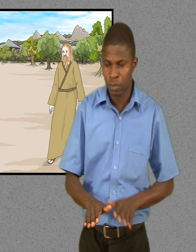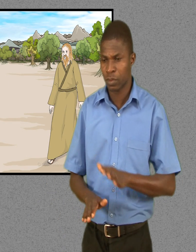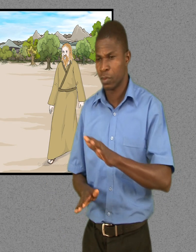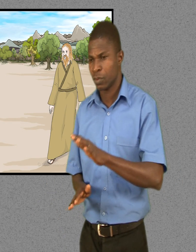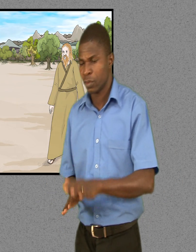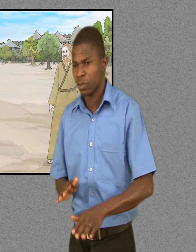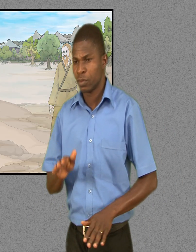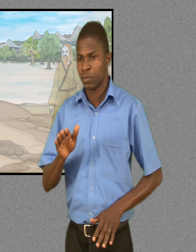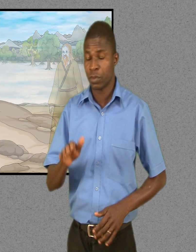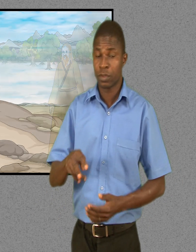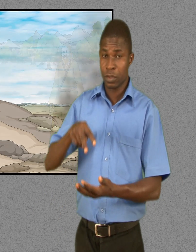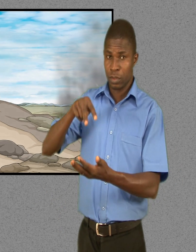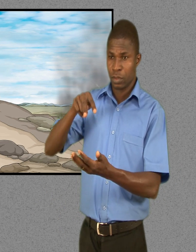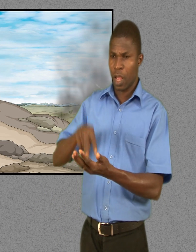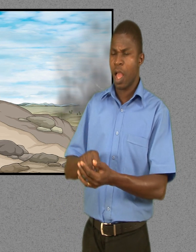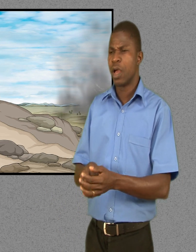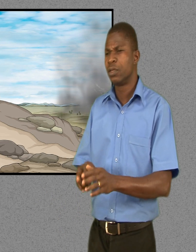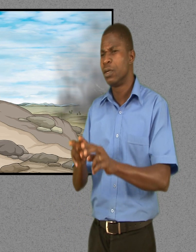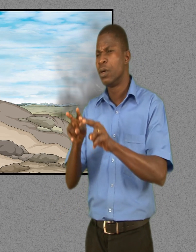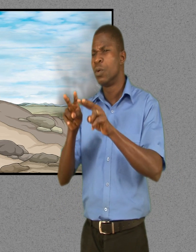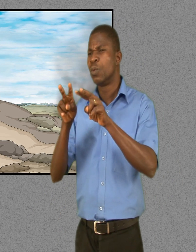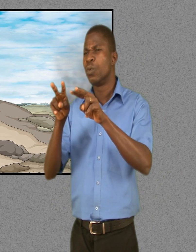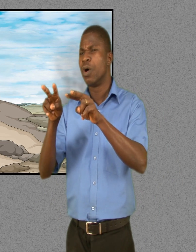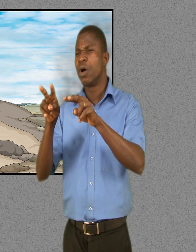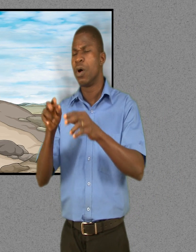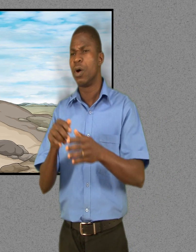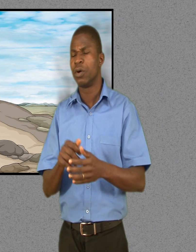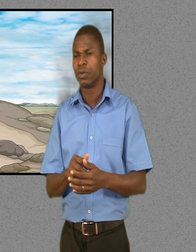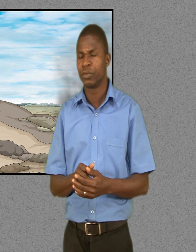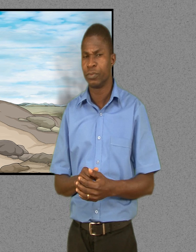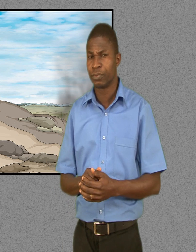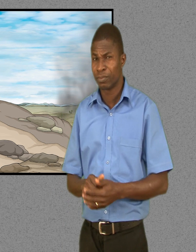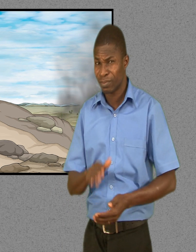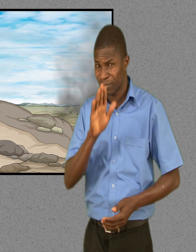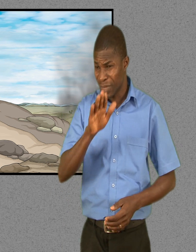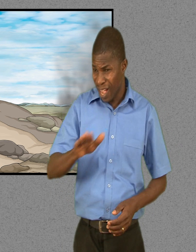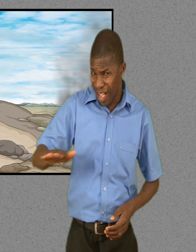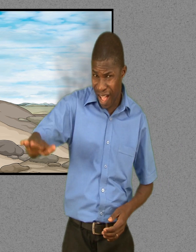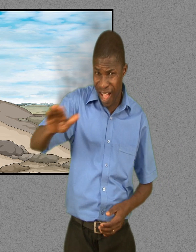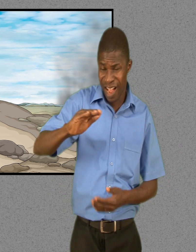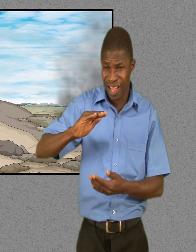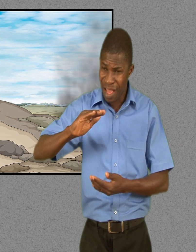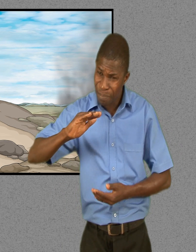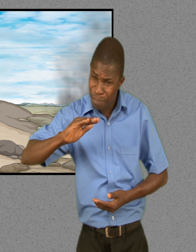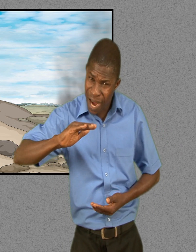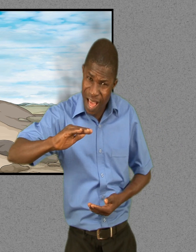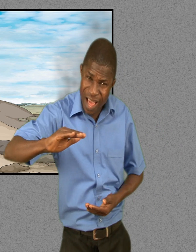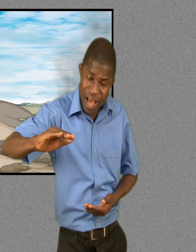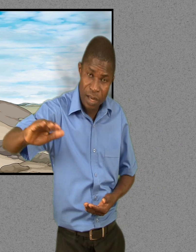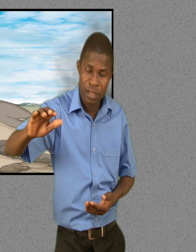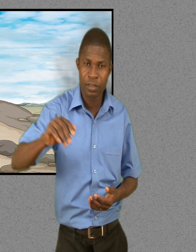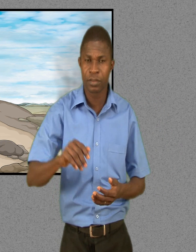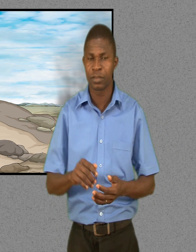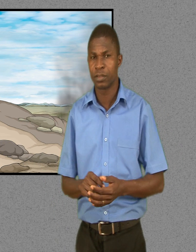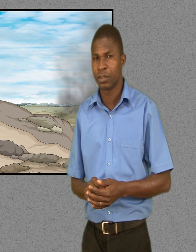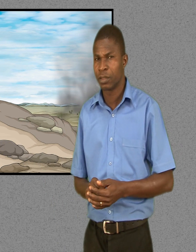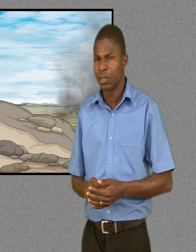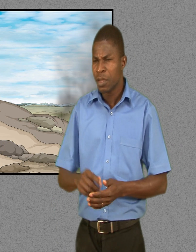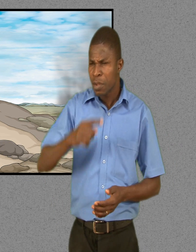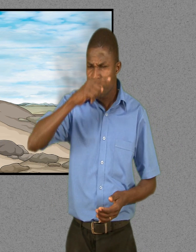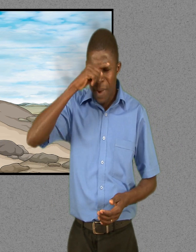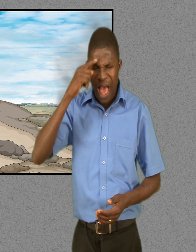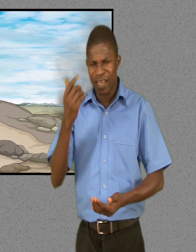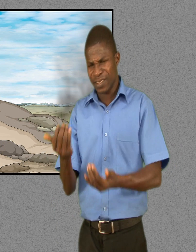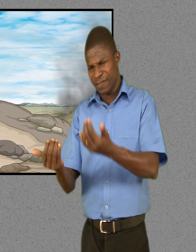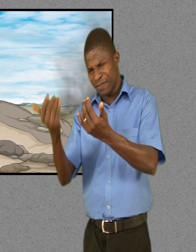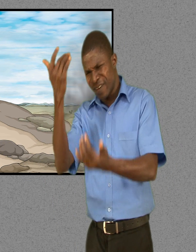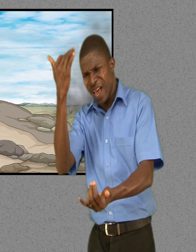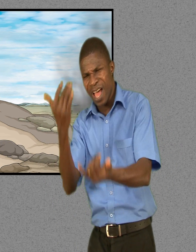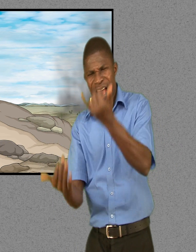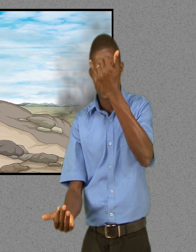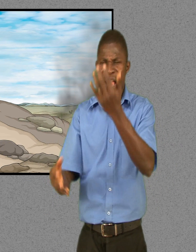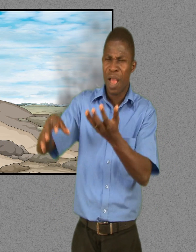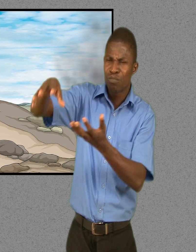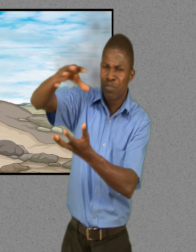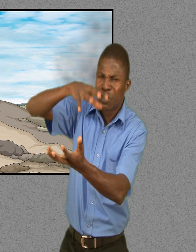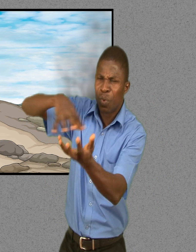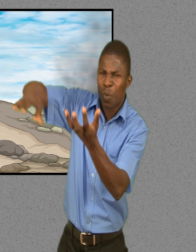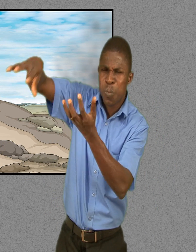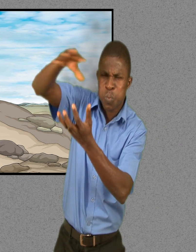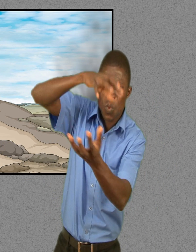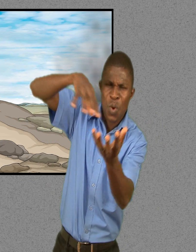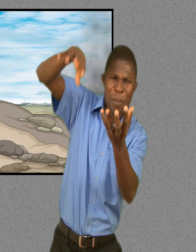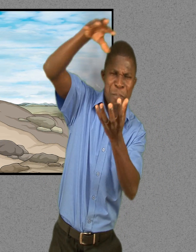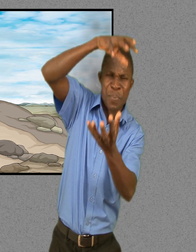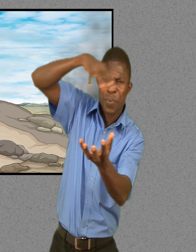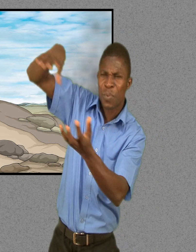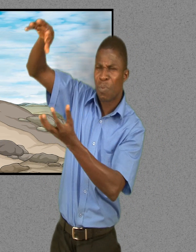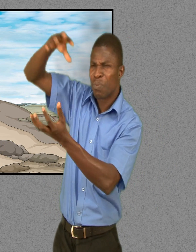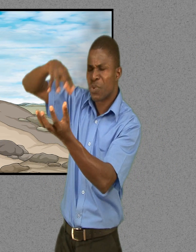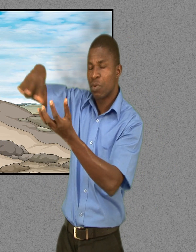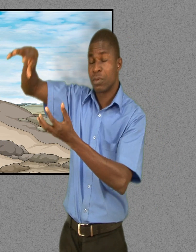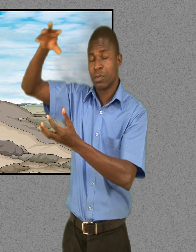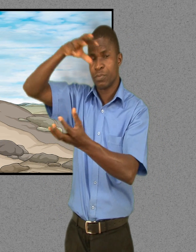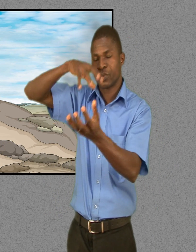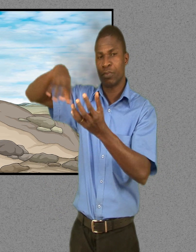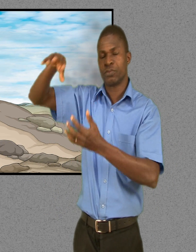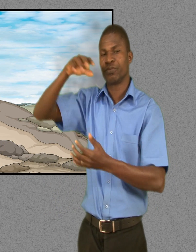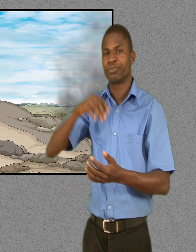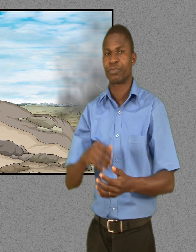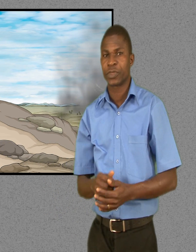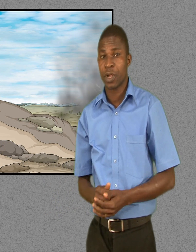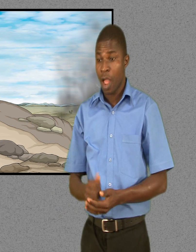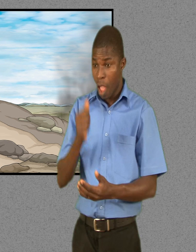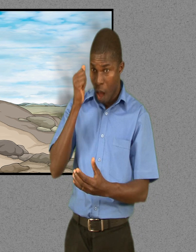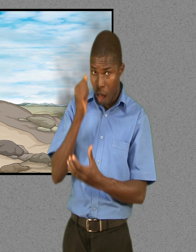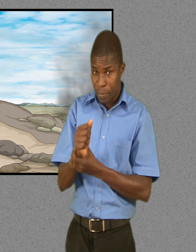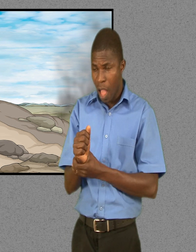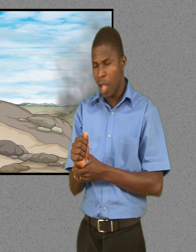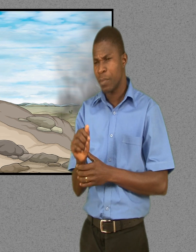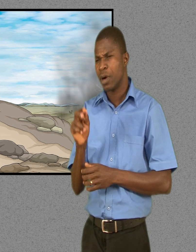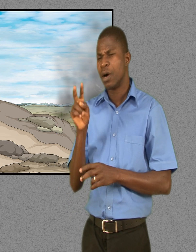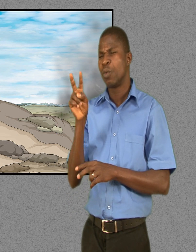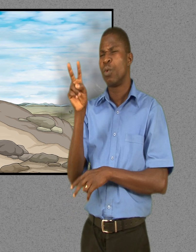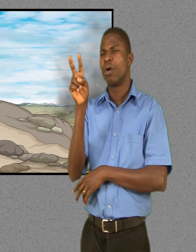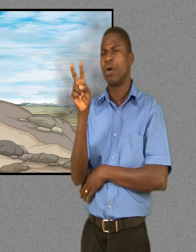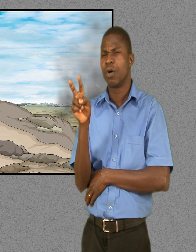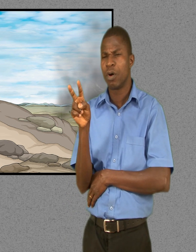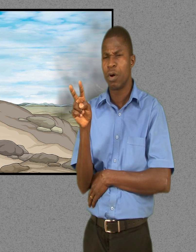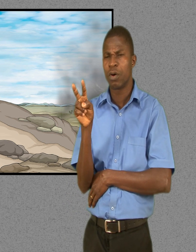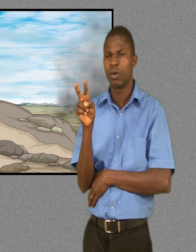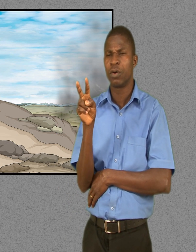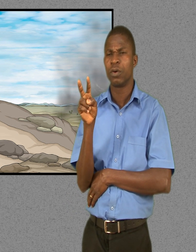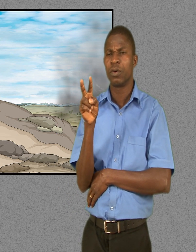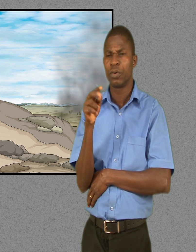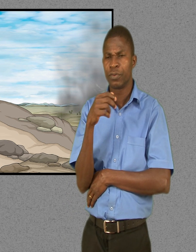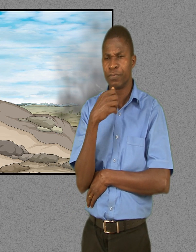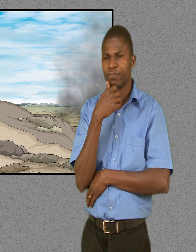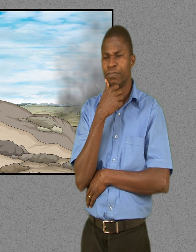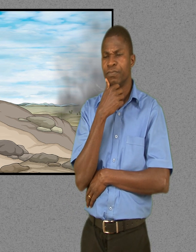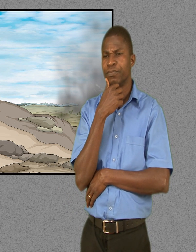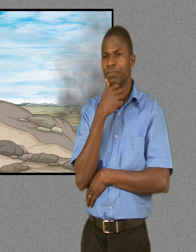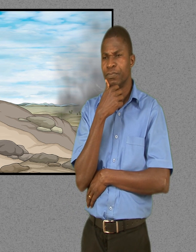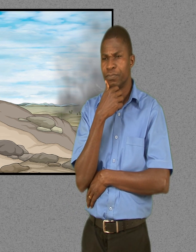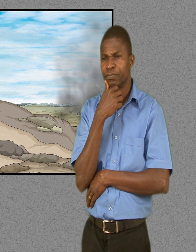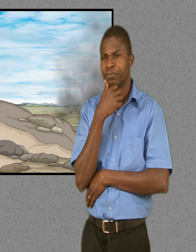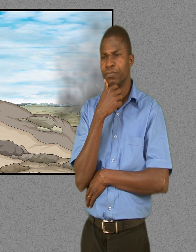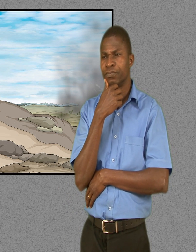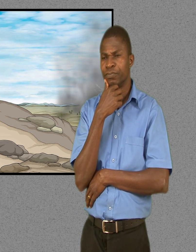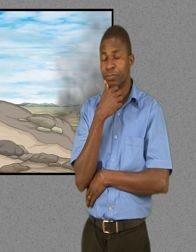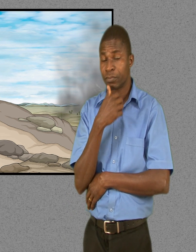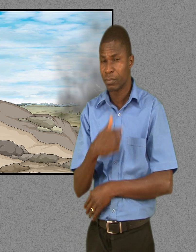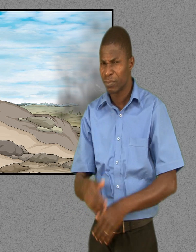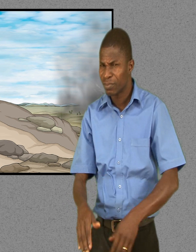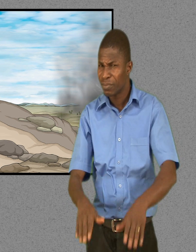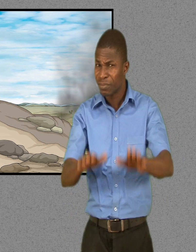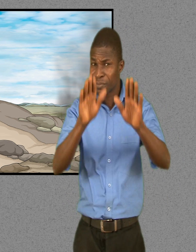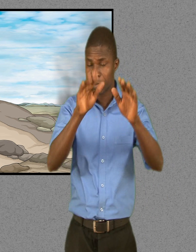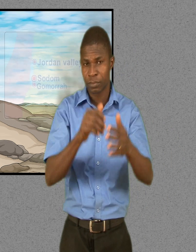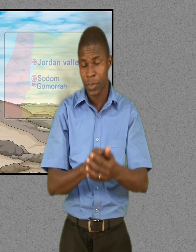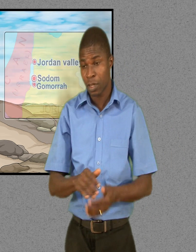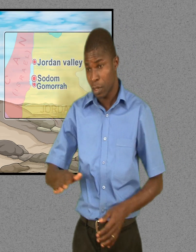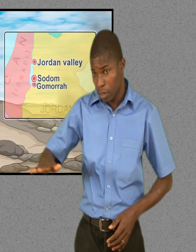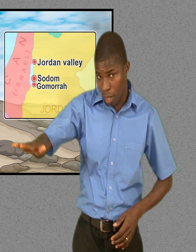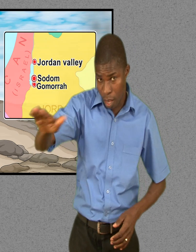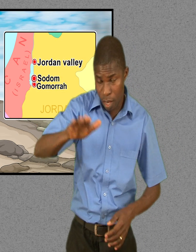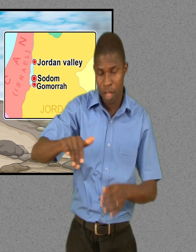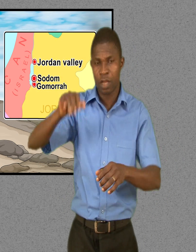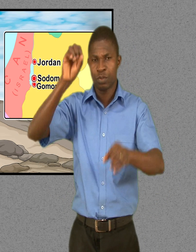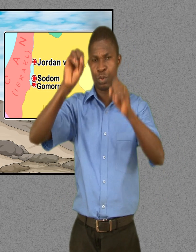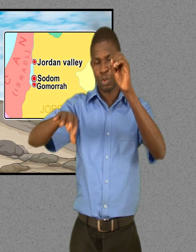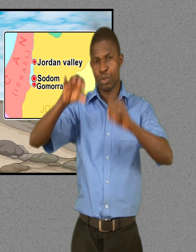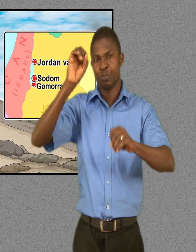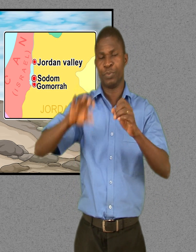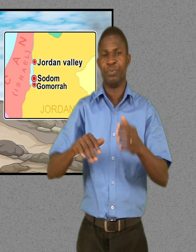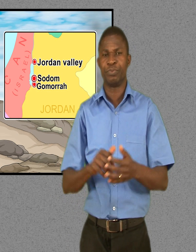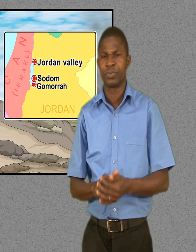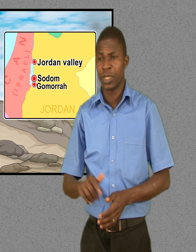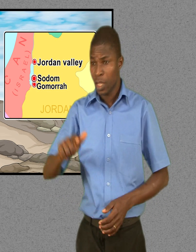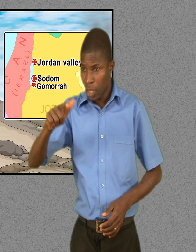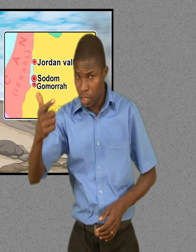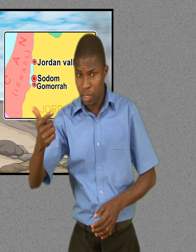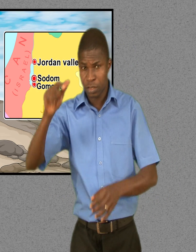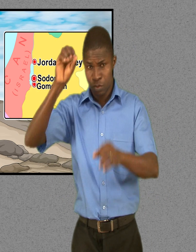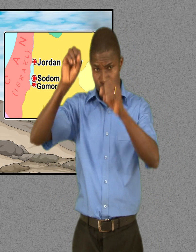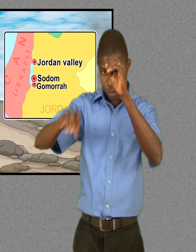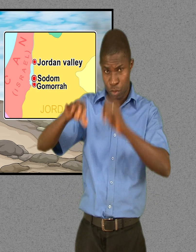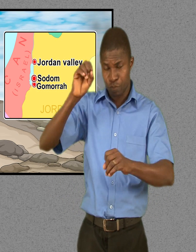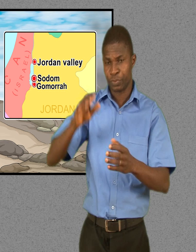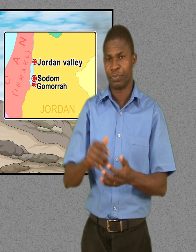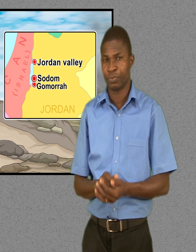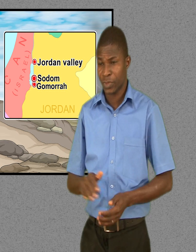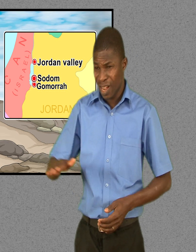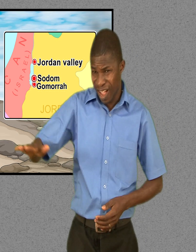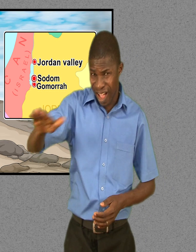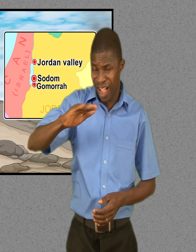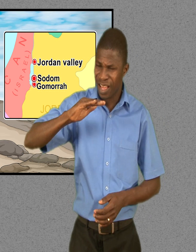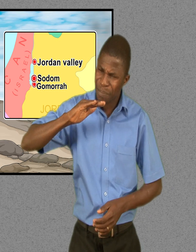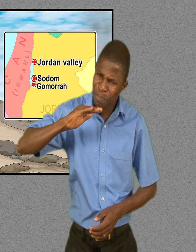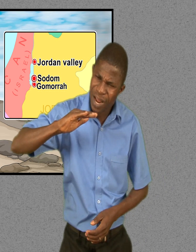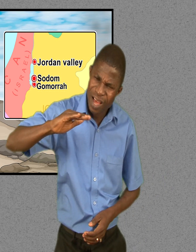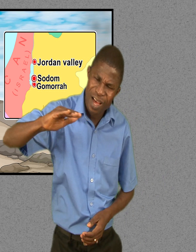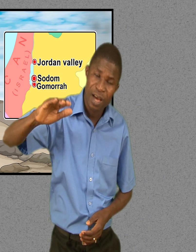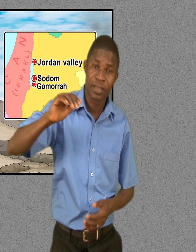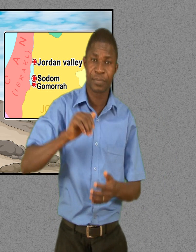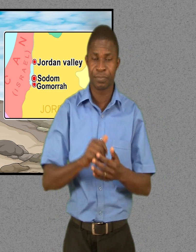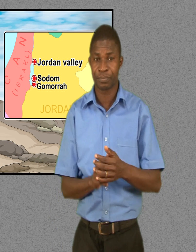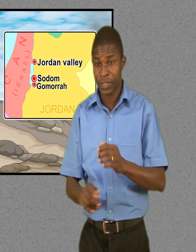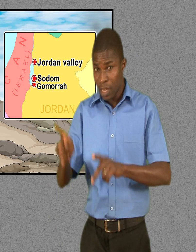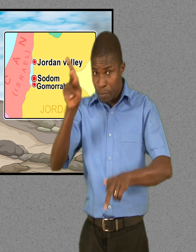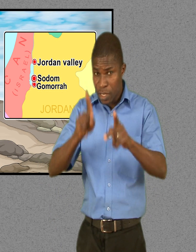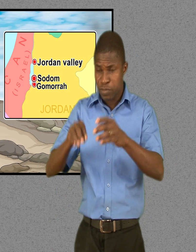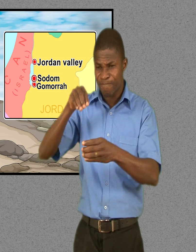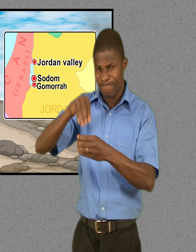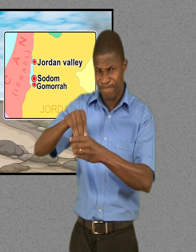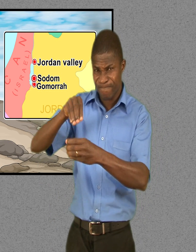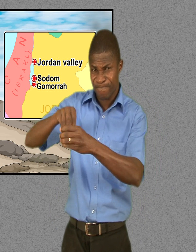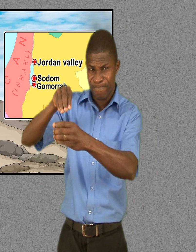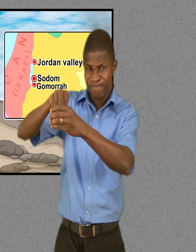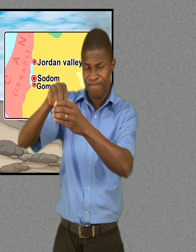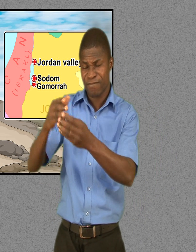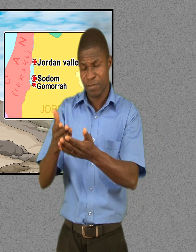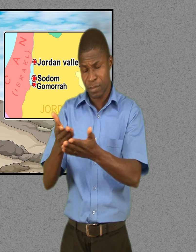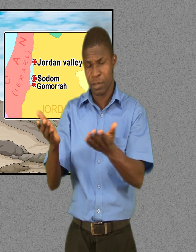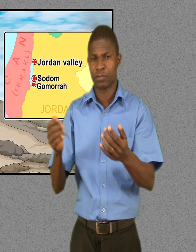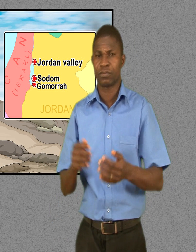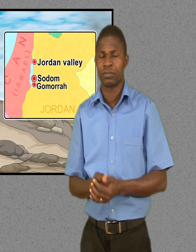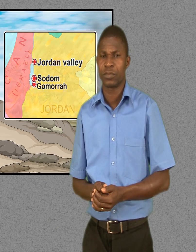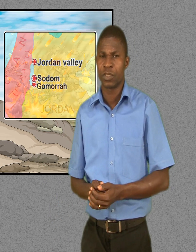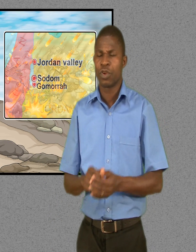He looked down toward Sodom and Gomorrah and all the land of the plain, and he saw the smoke rising from the land like smoke from a furnace.